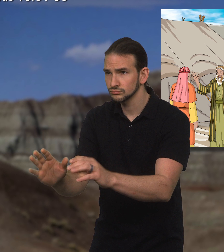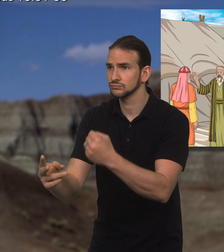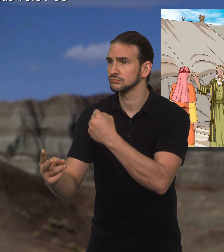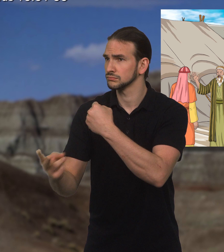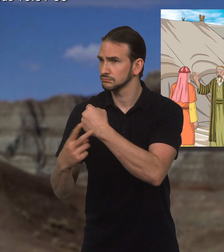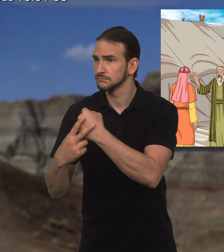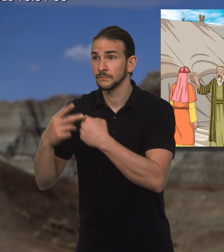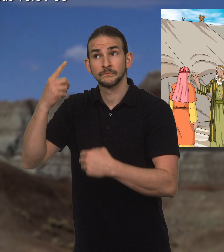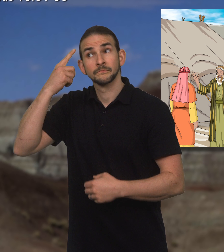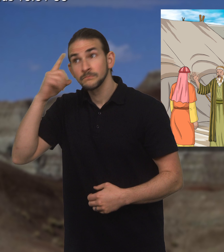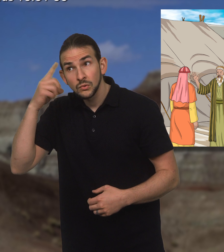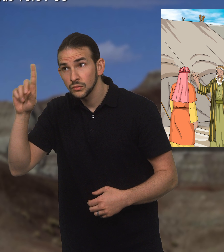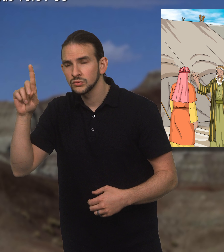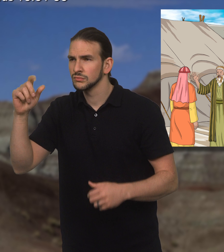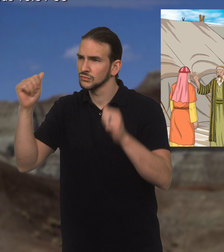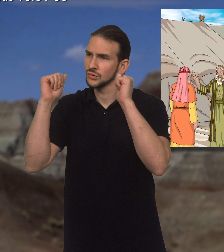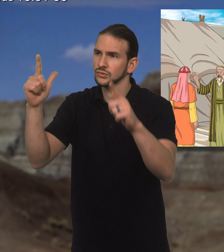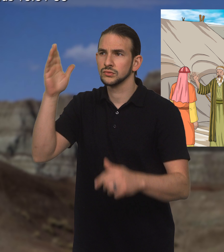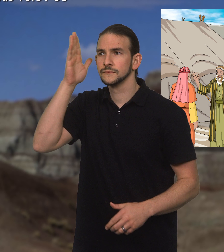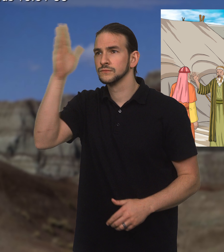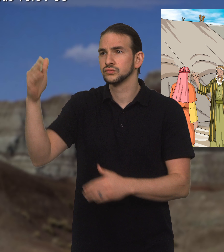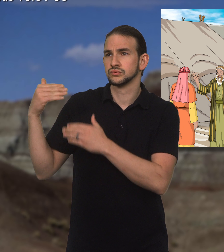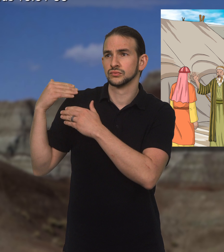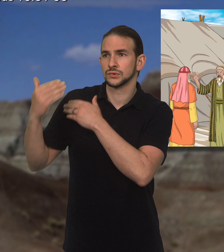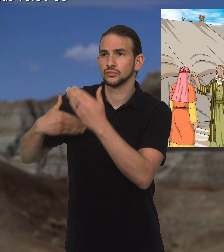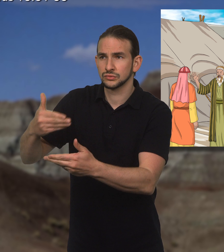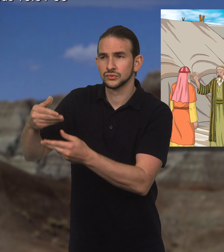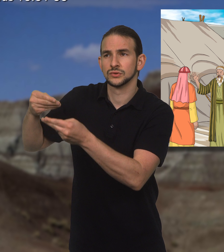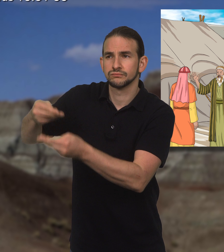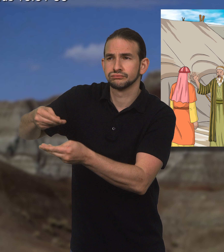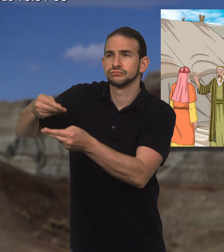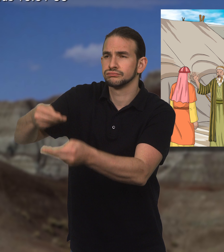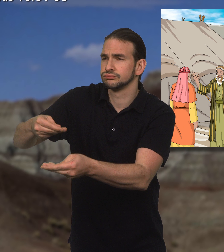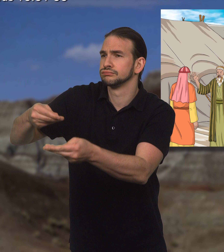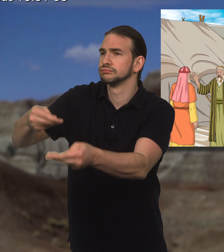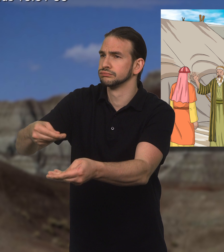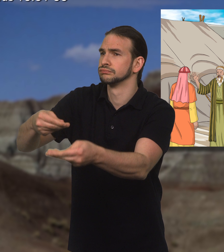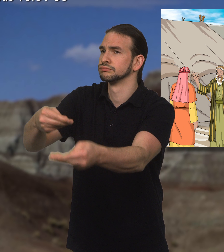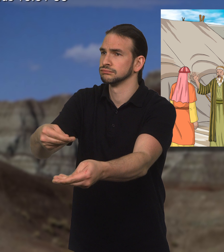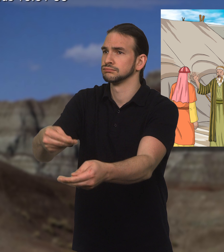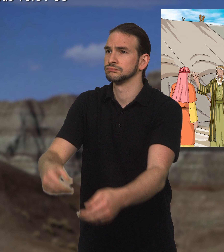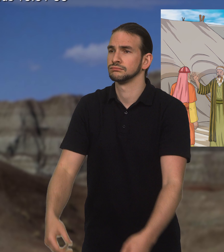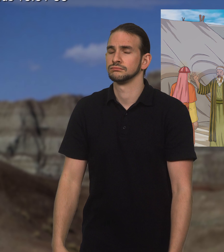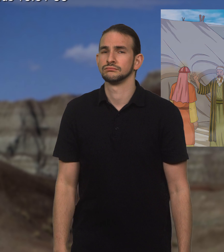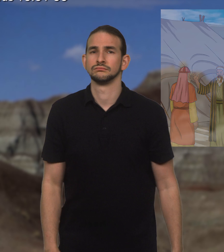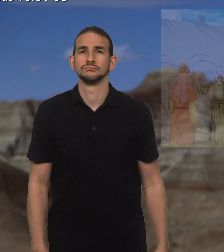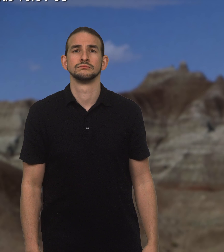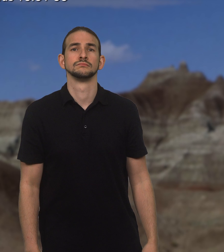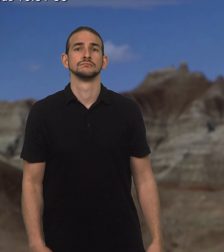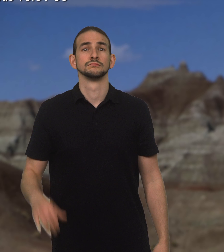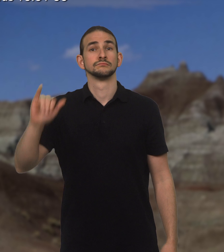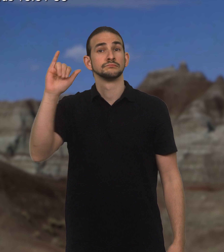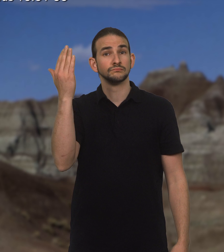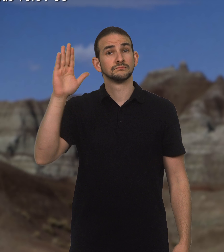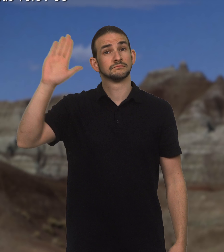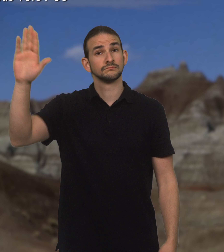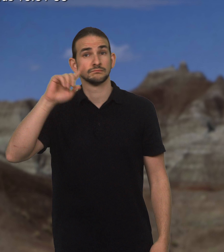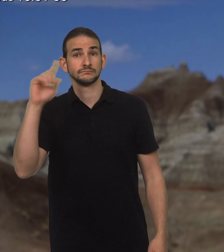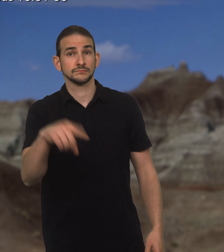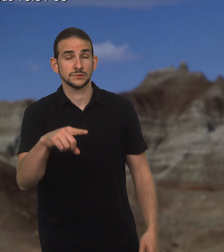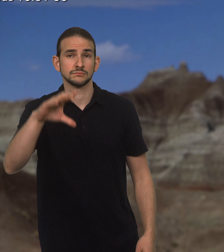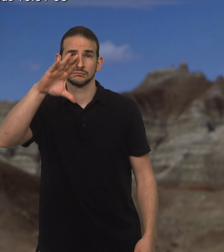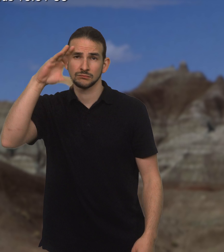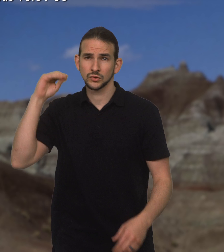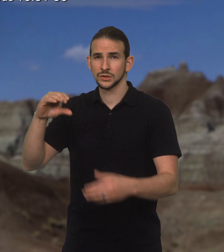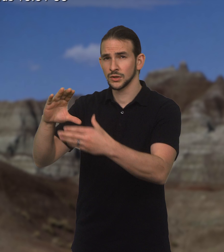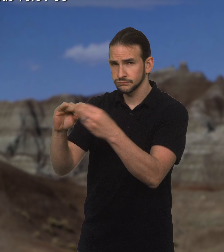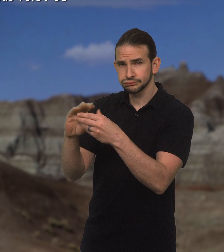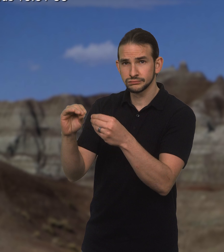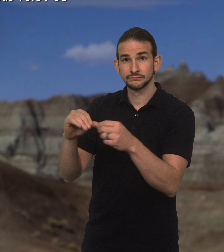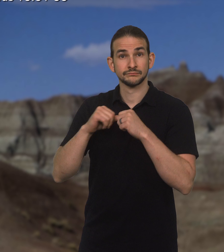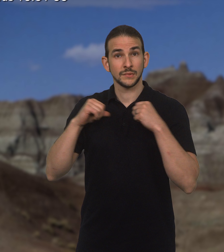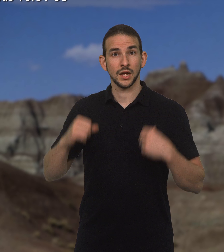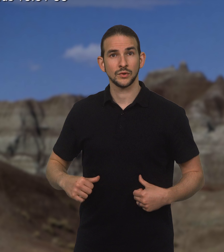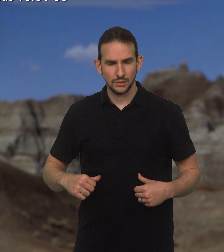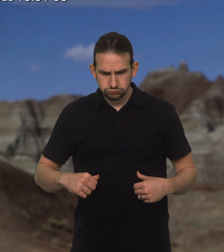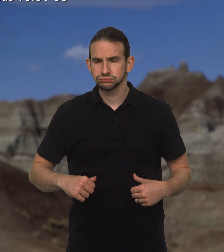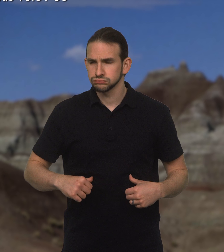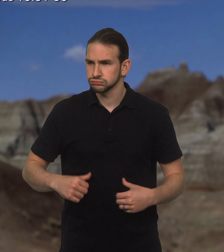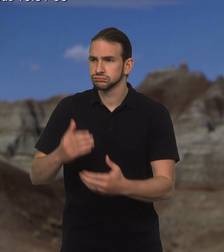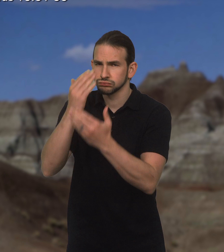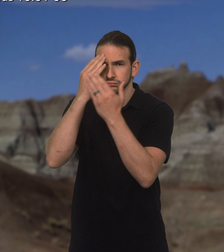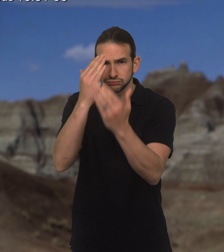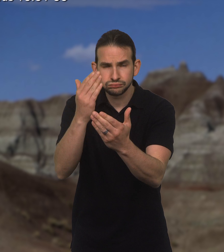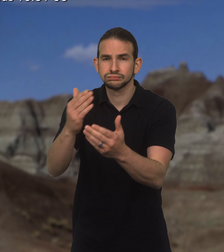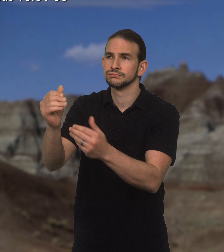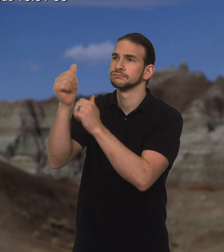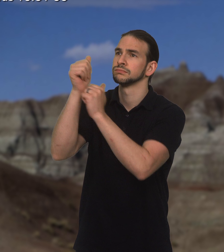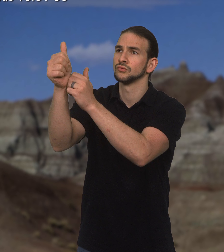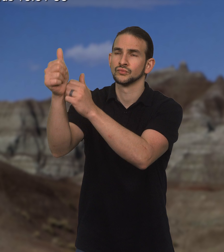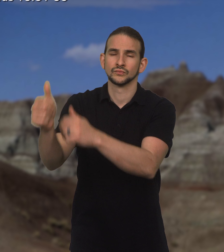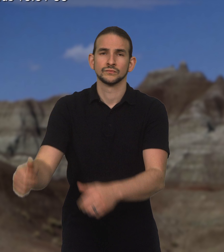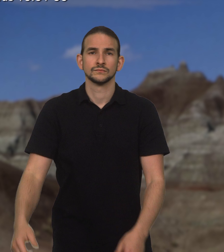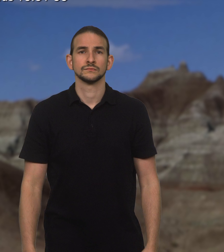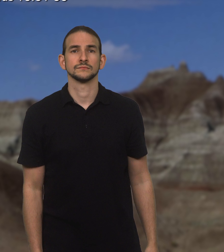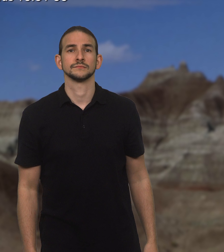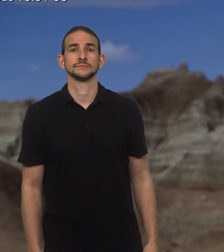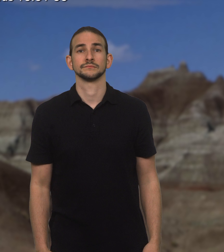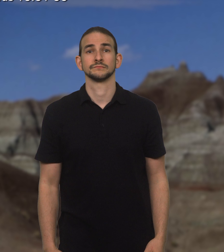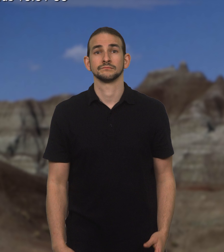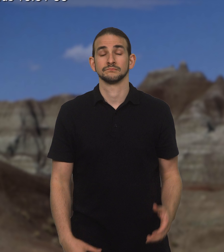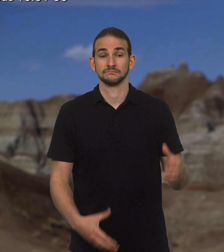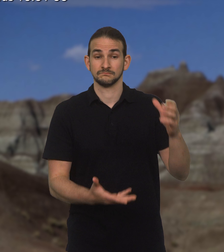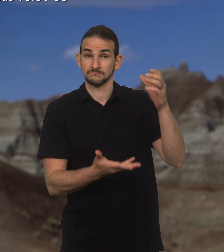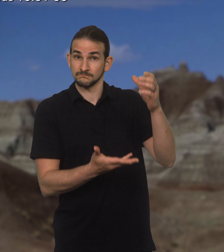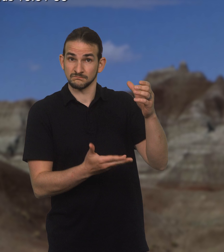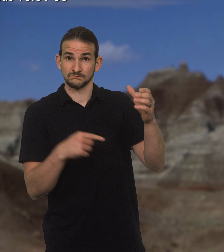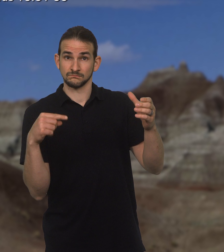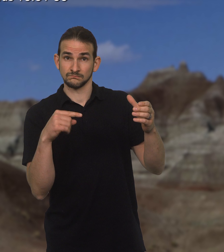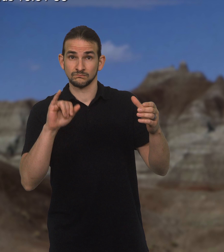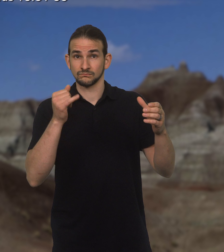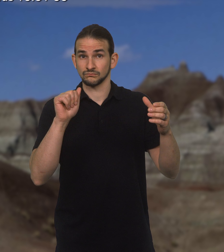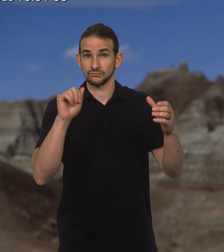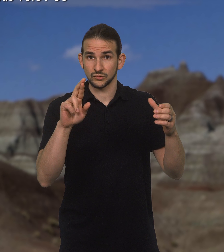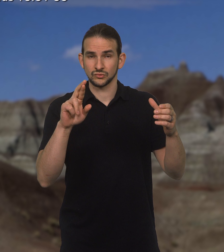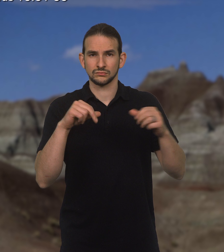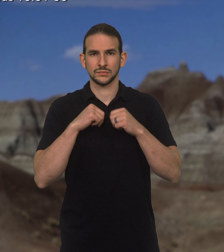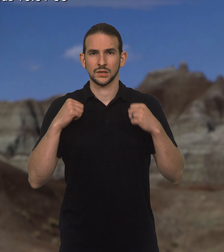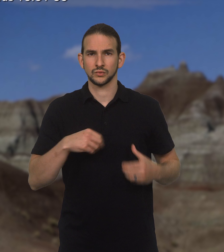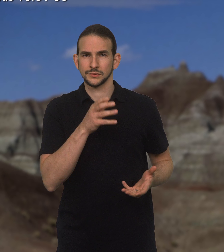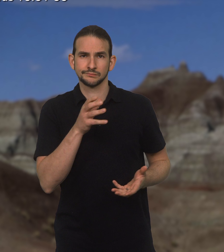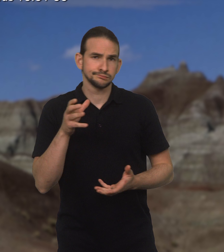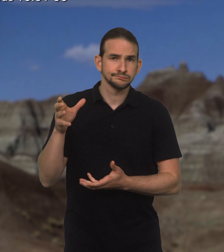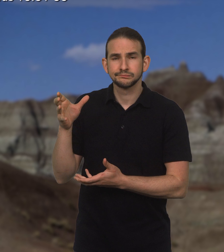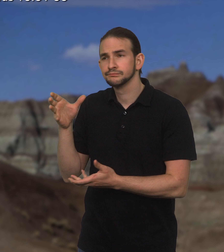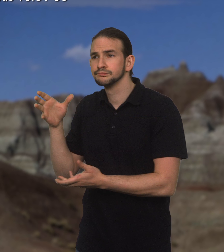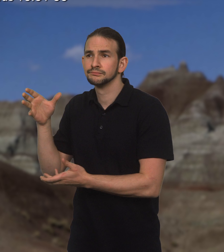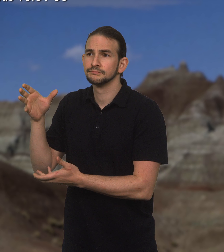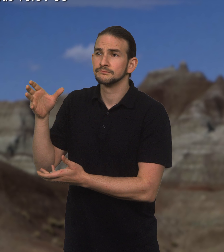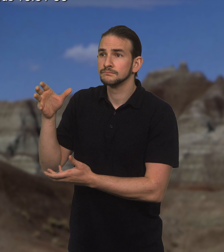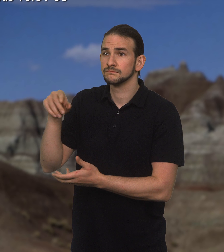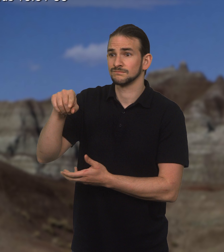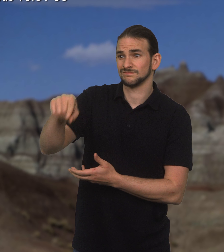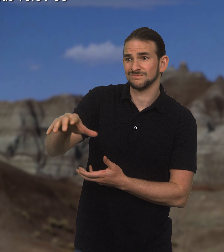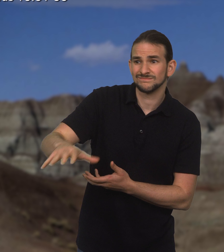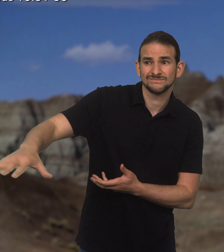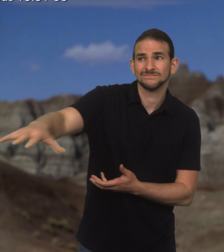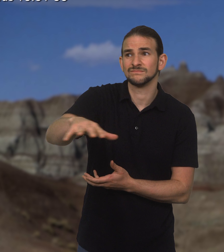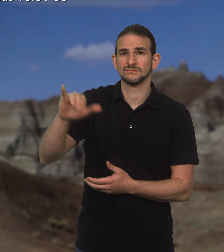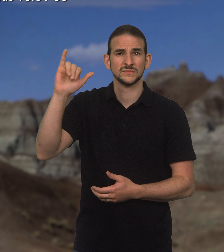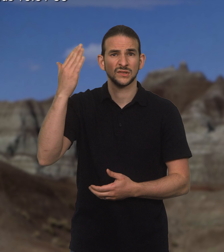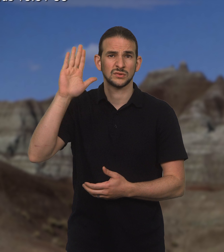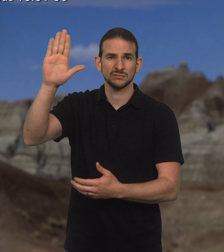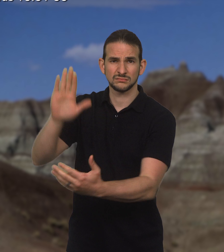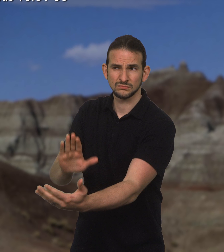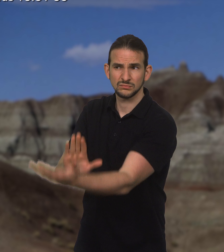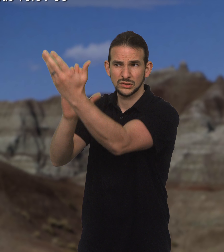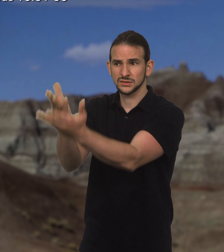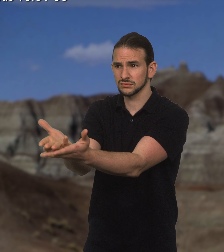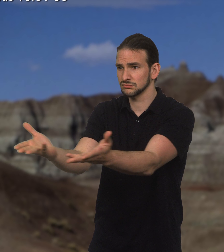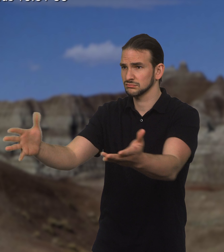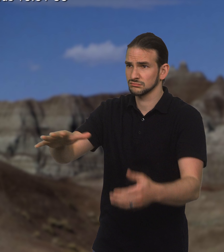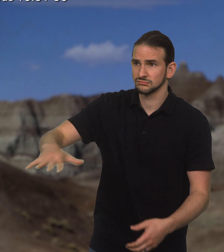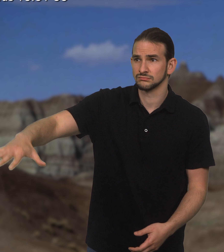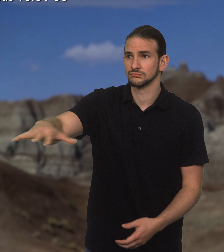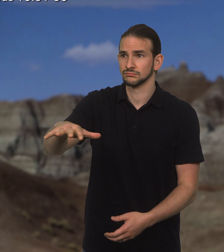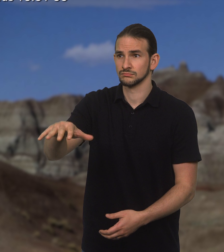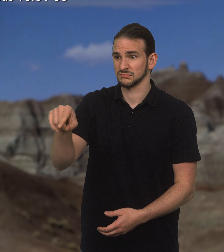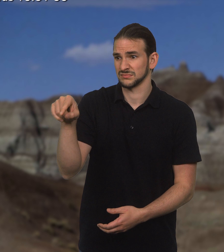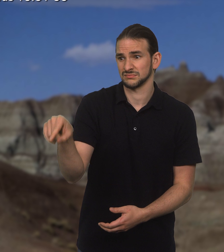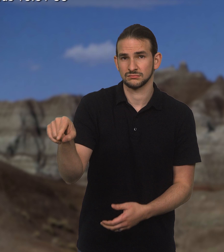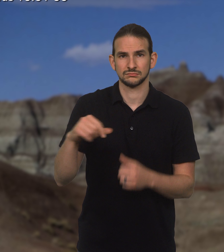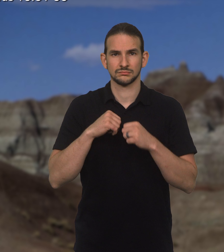Then place it before the LORD to be preserved for the generations to come.”